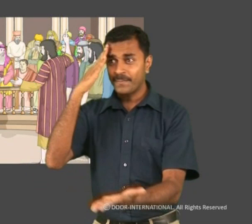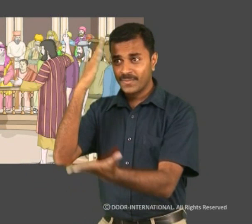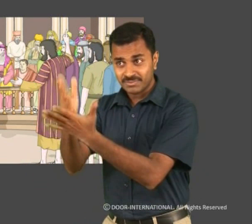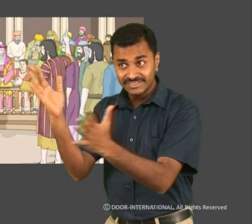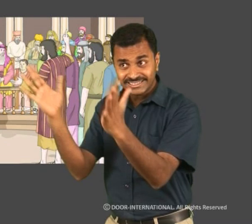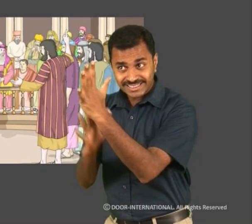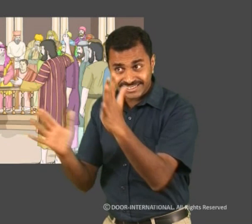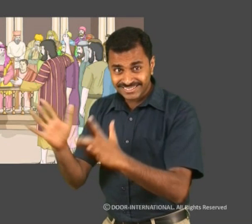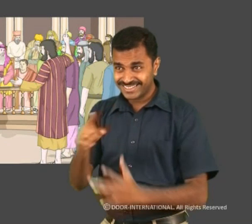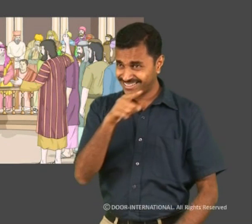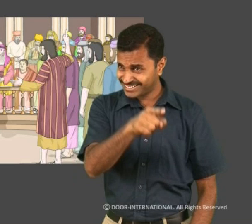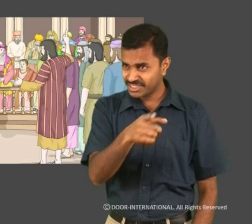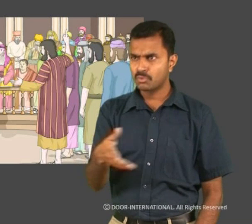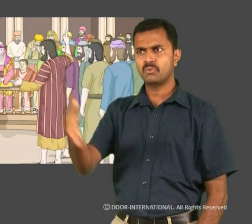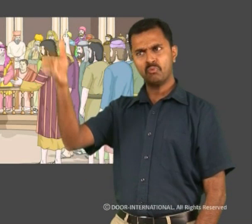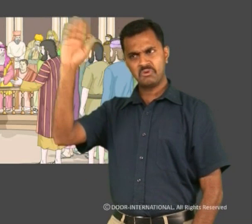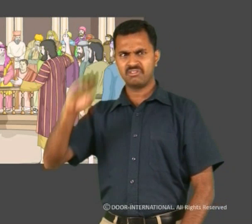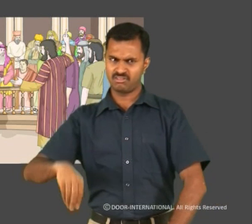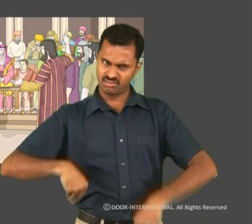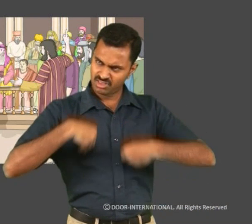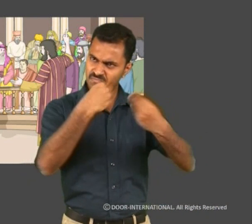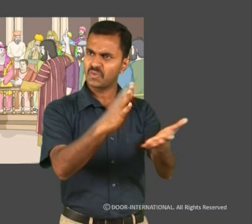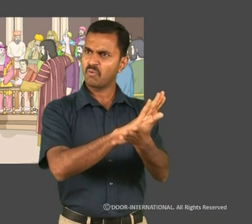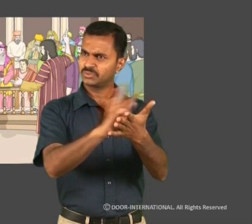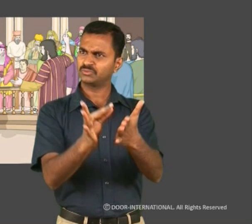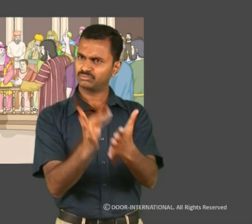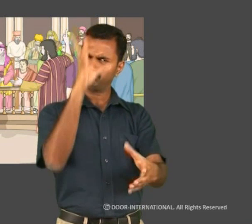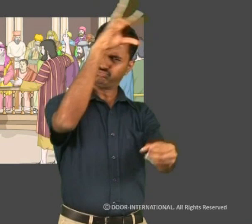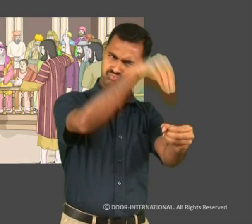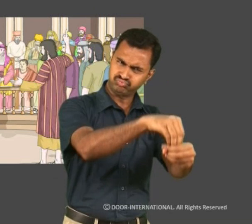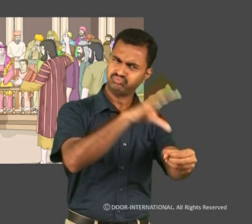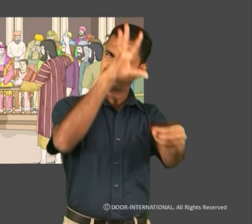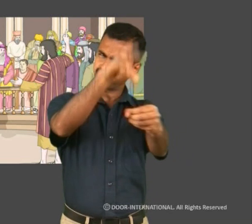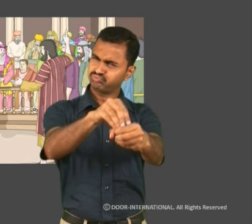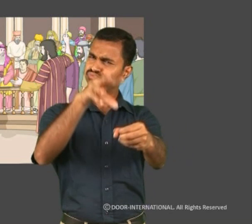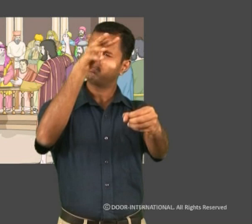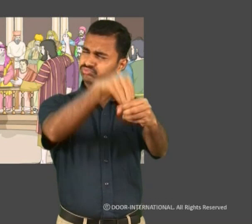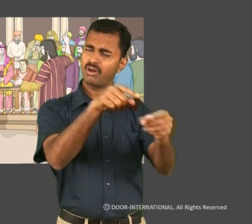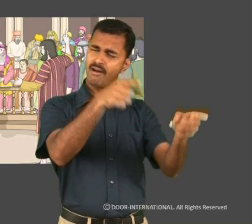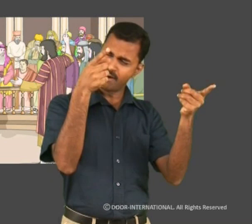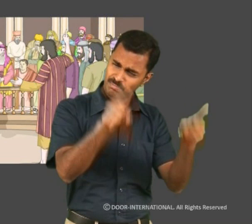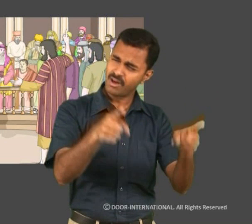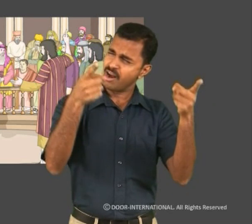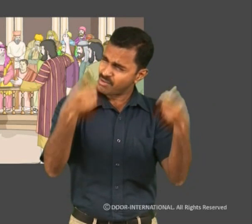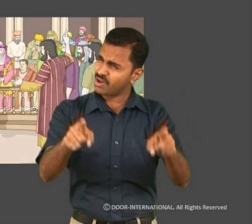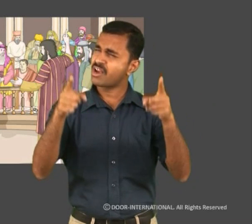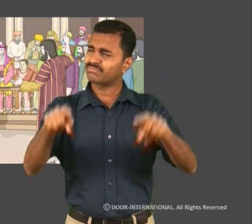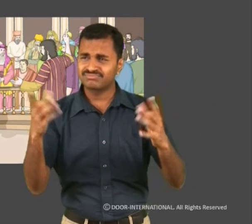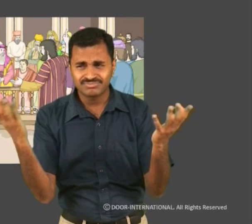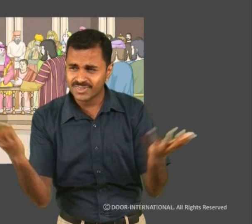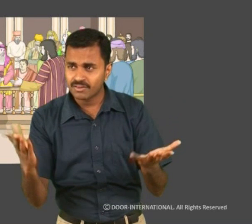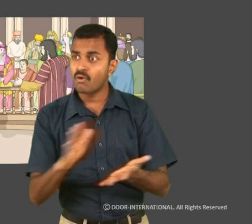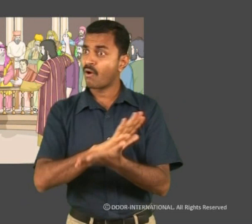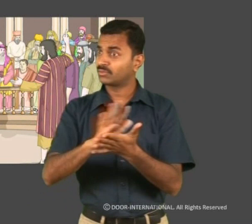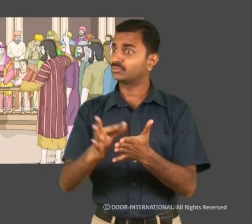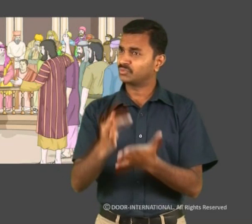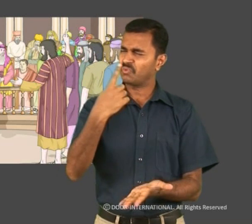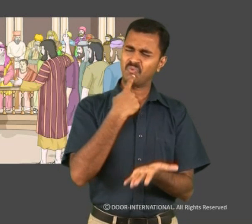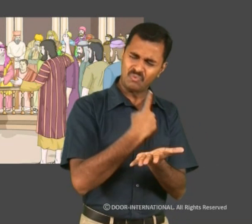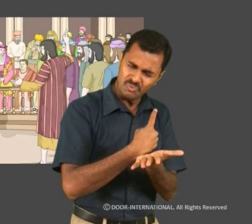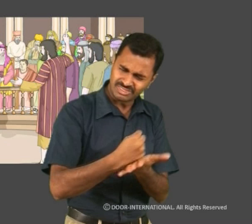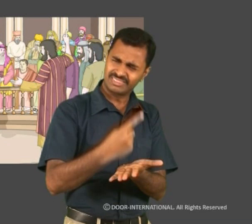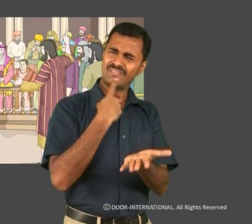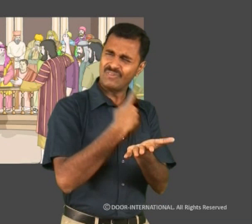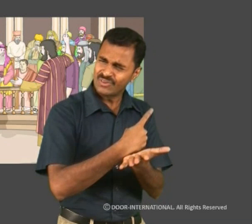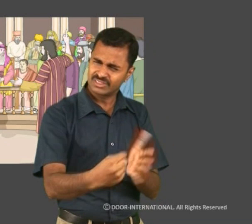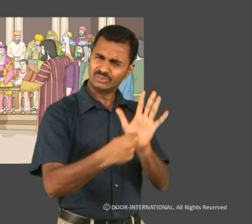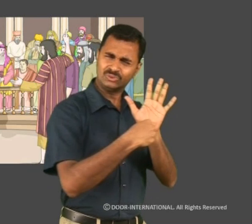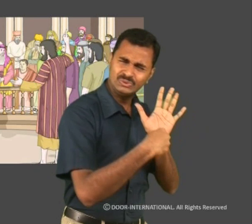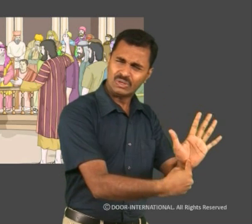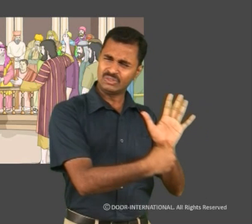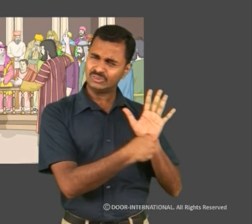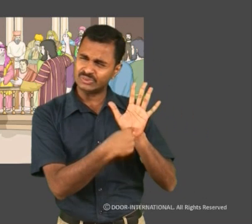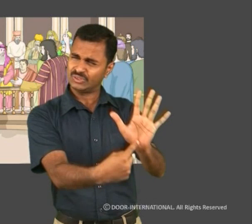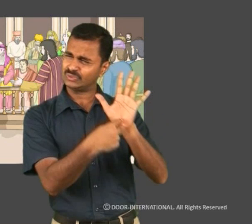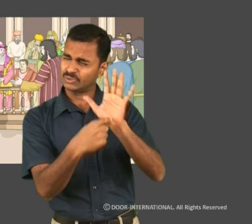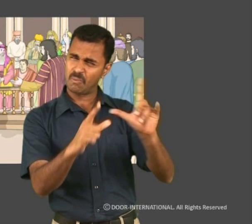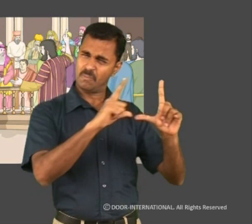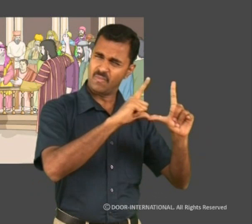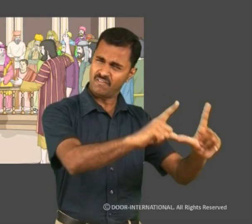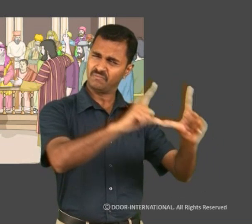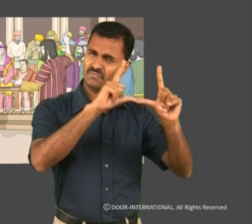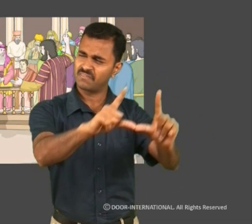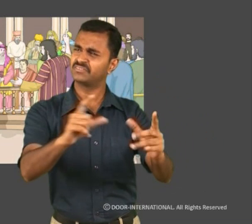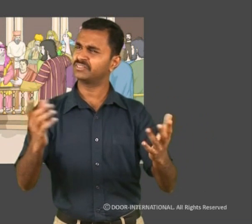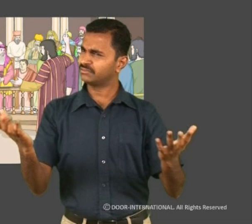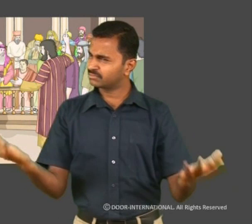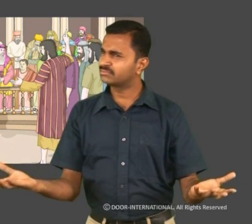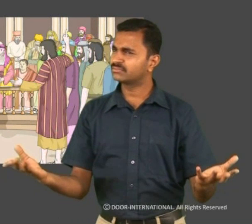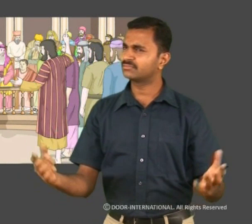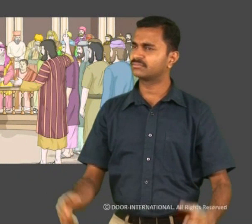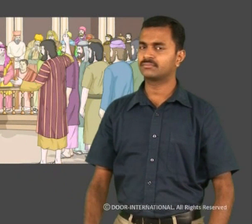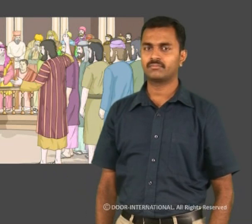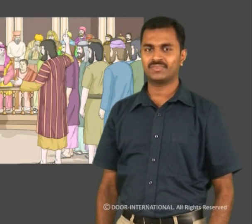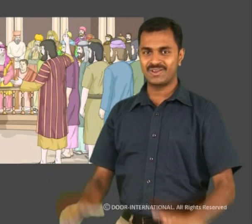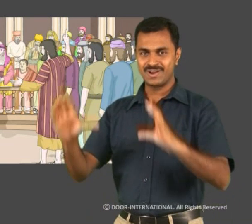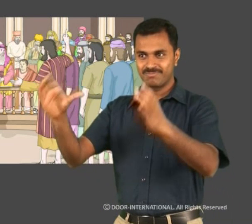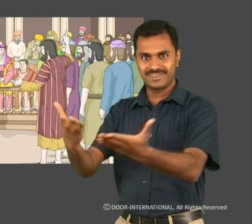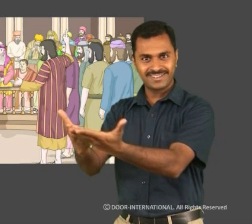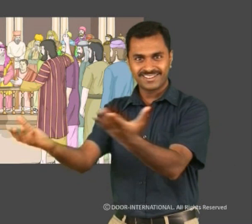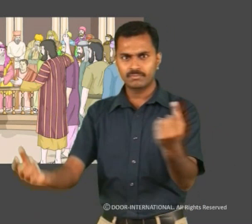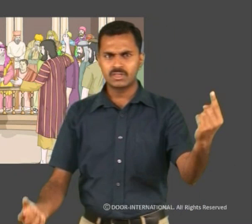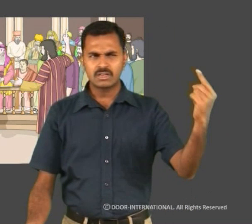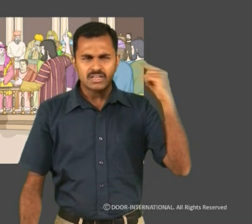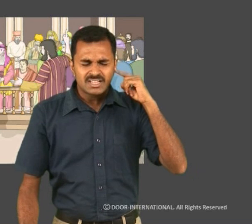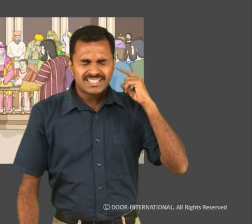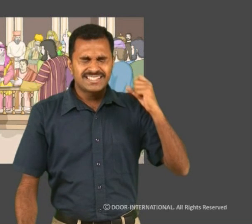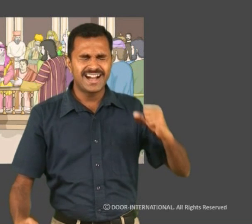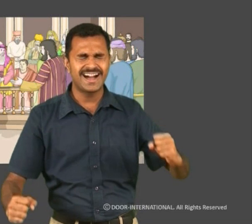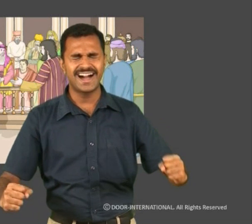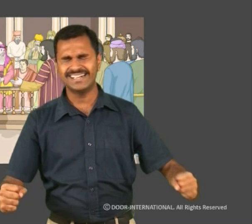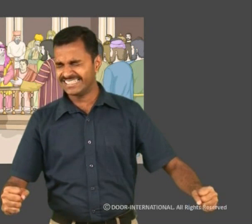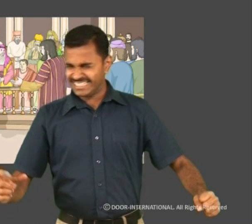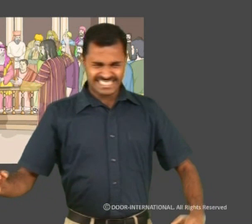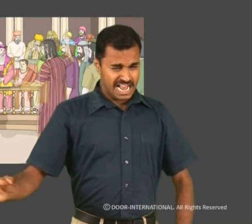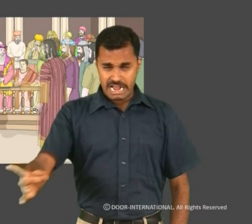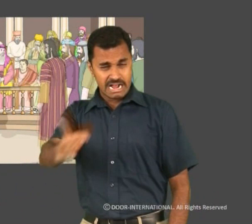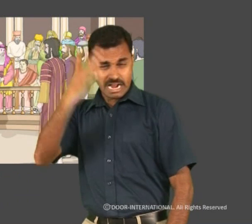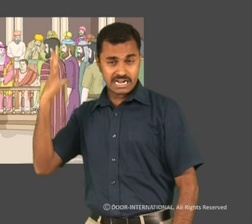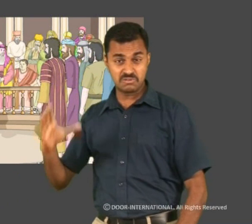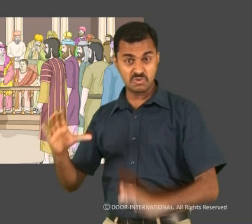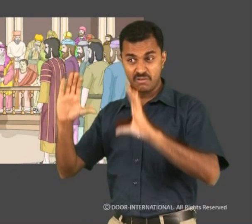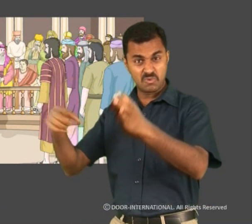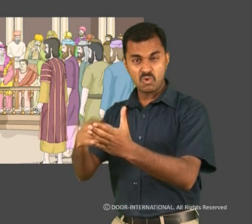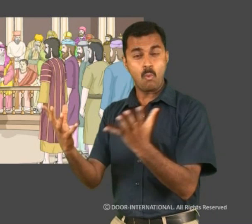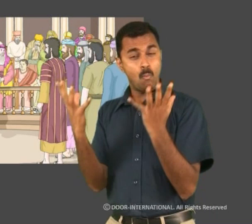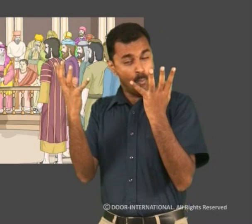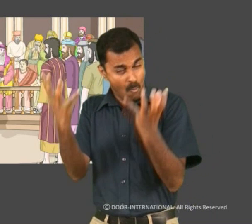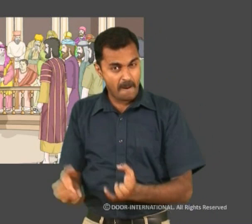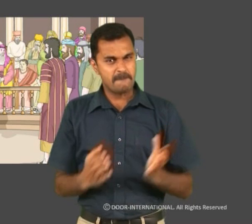When the Council members heard this, they were enraged, and they resolved to put the apostles to death.